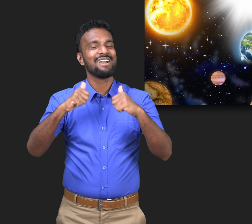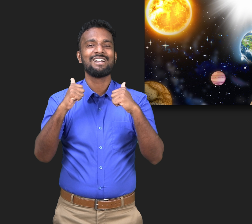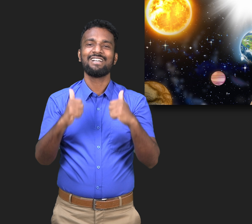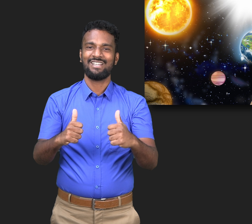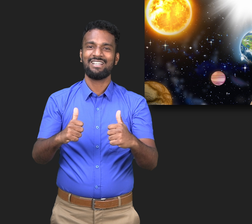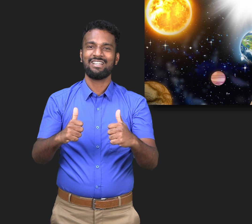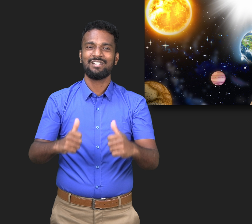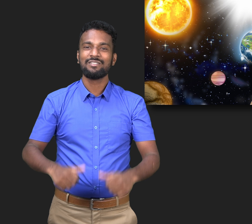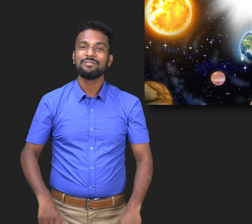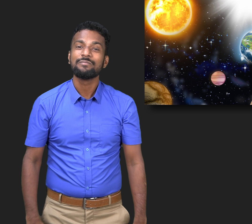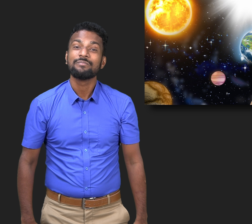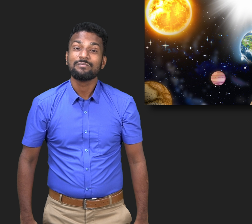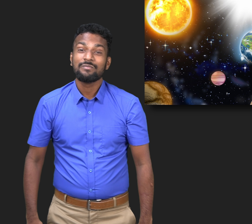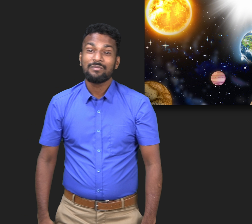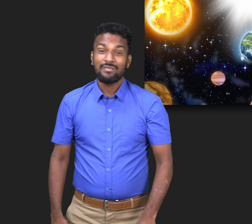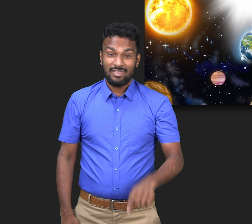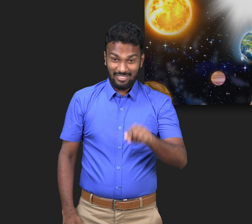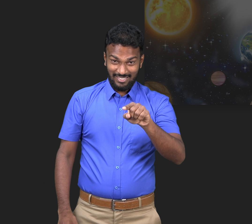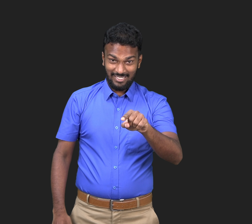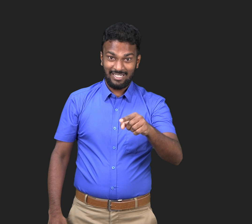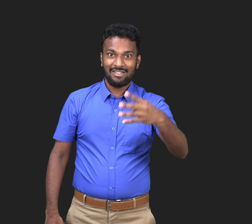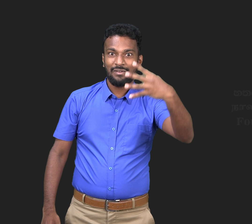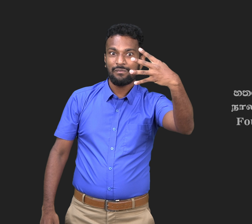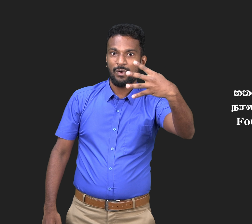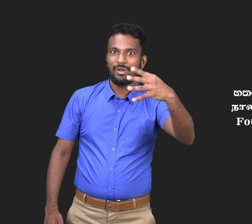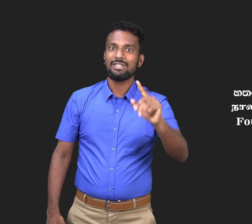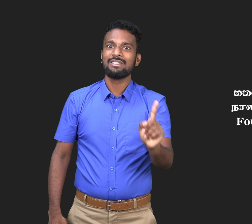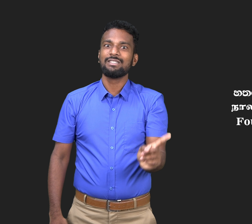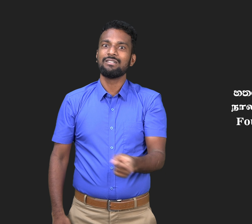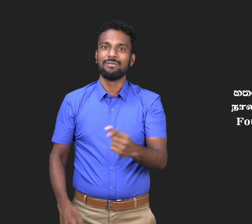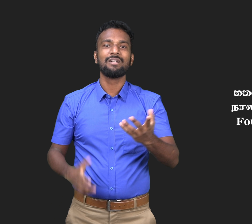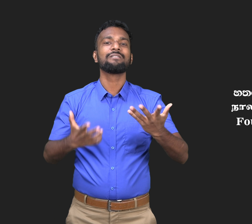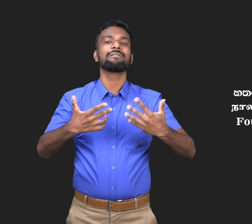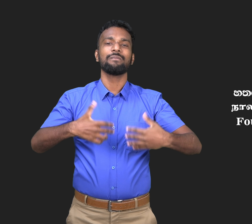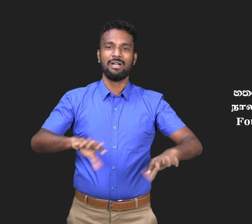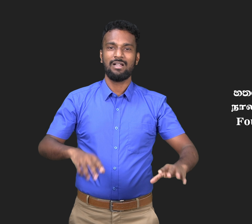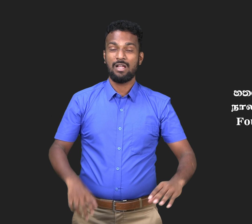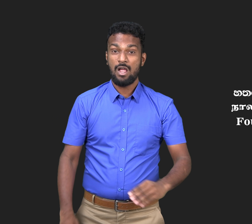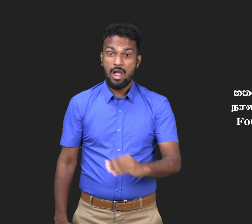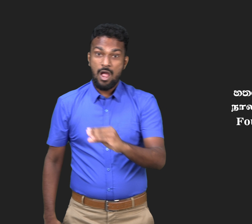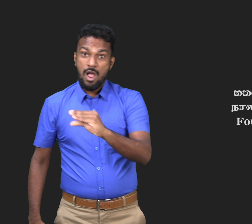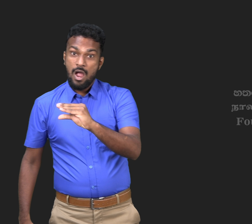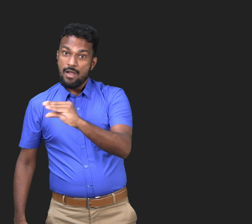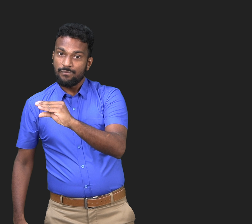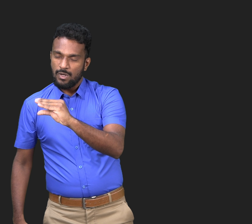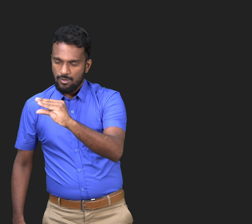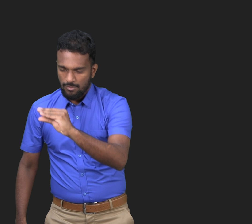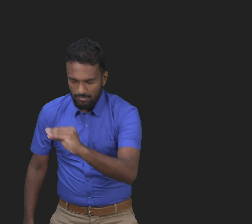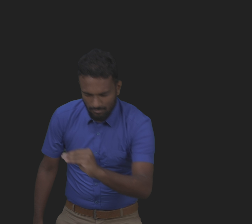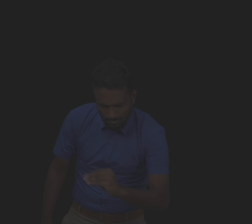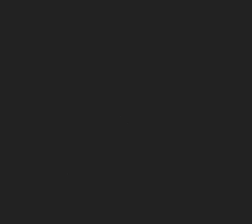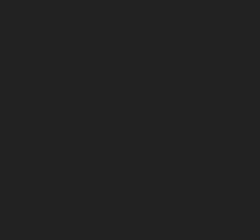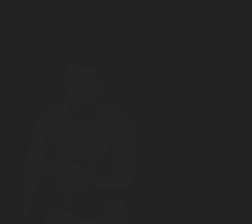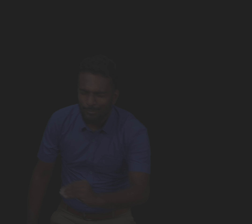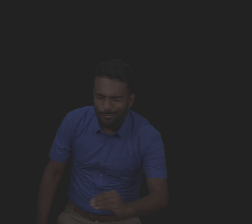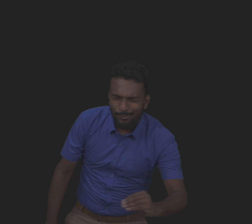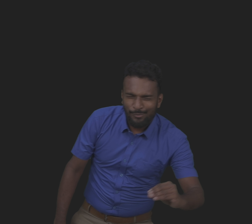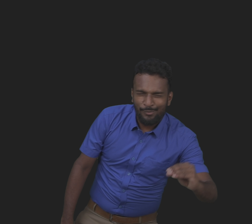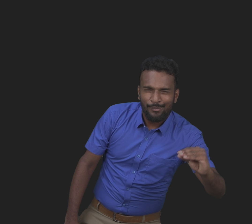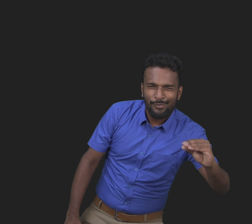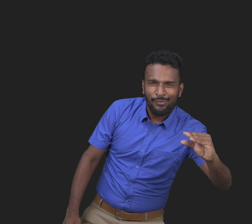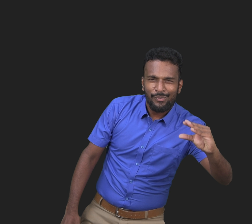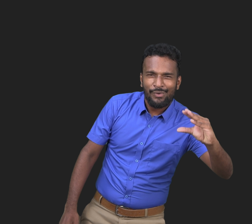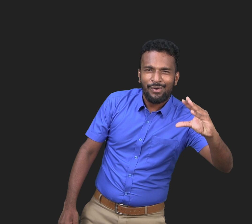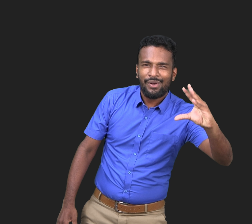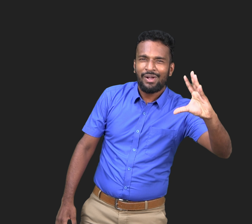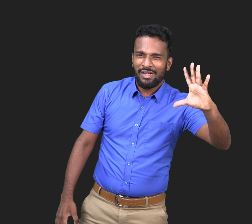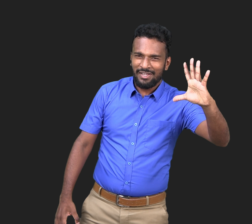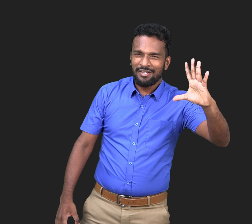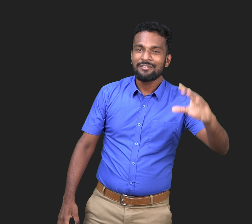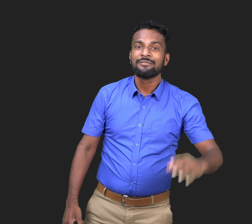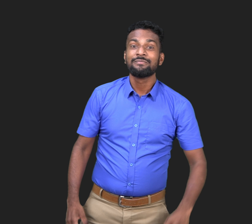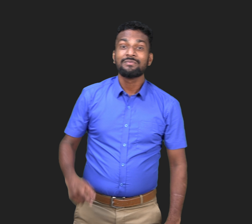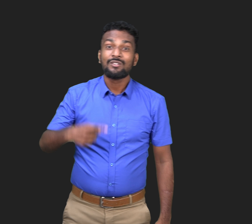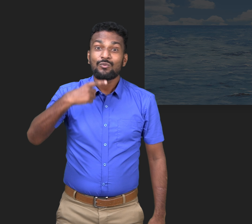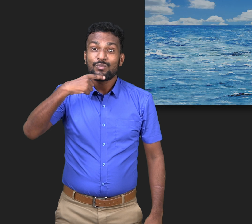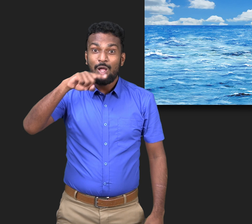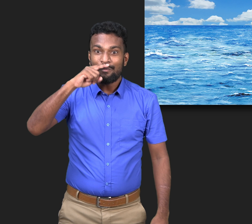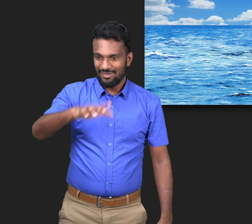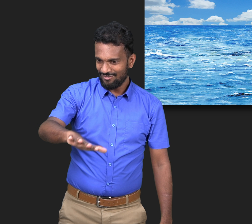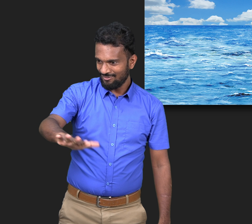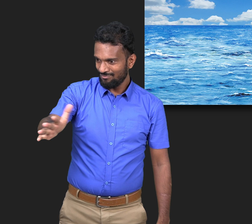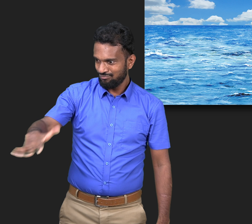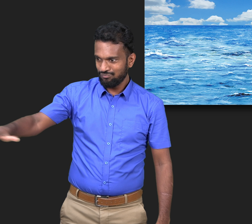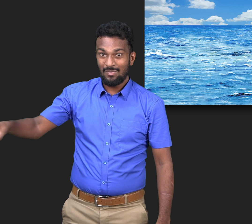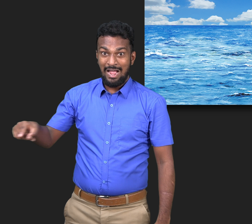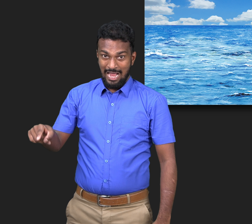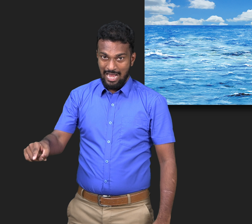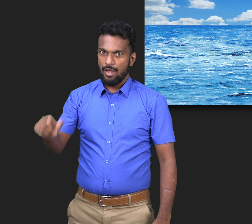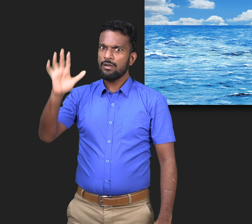And there was evening, and there was morning—the fourth day.